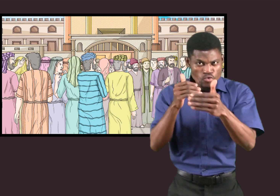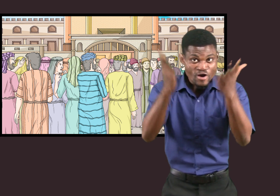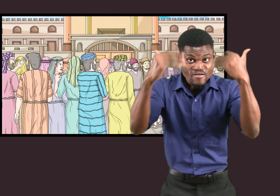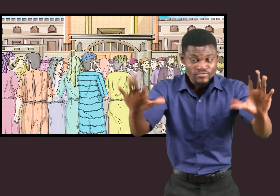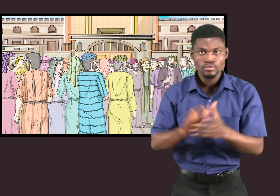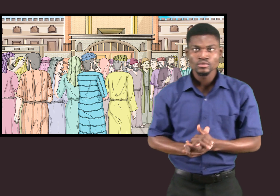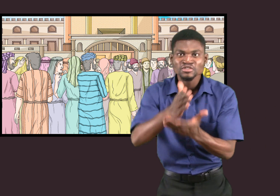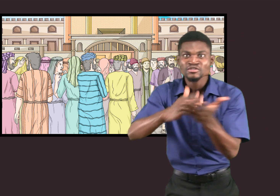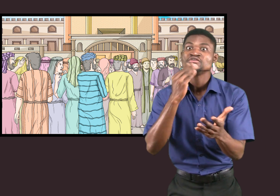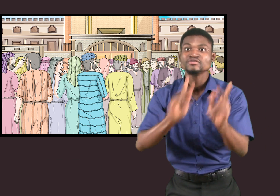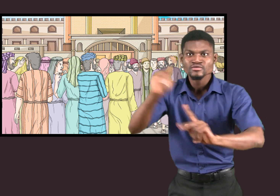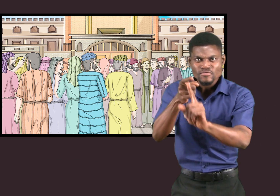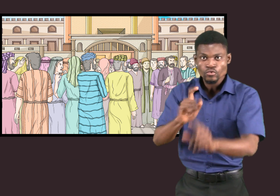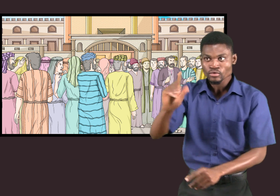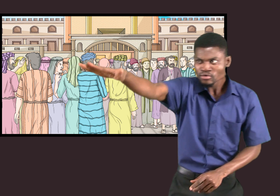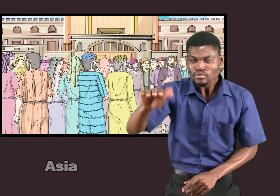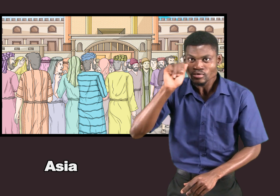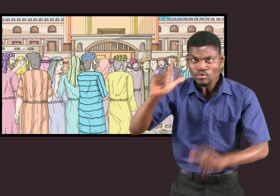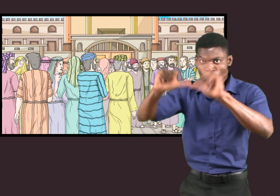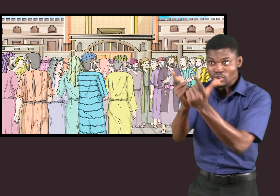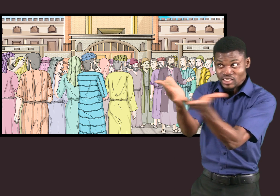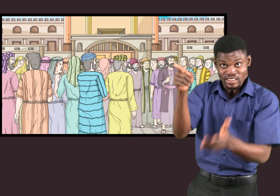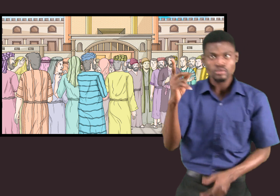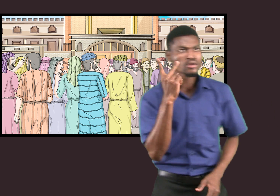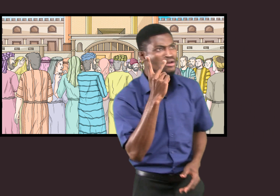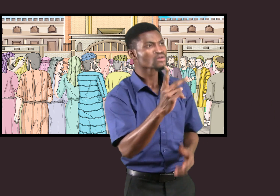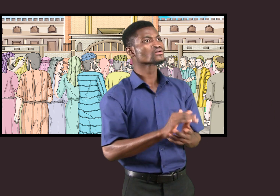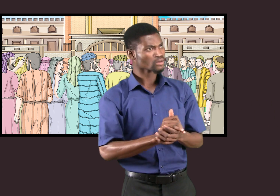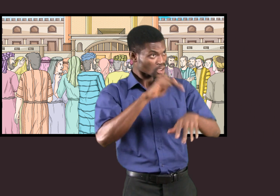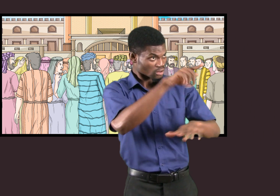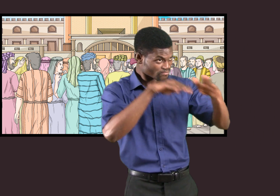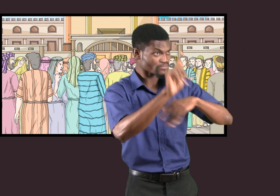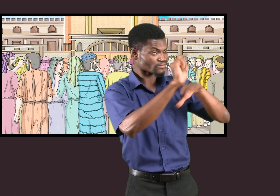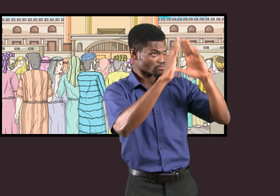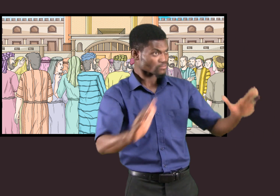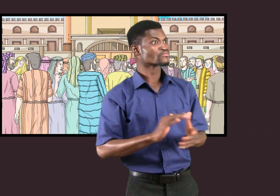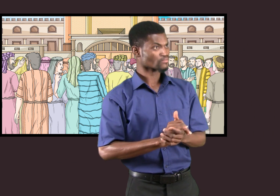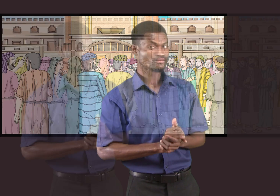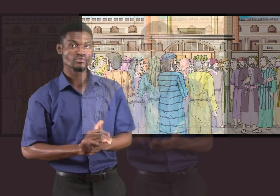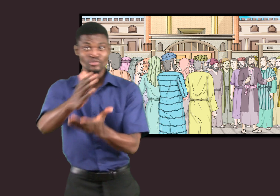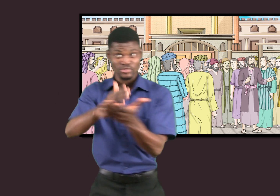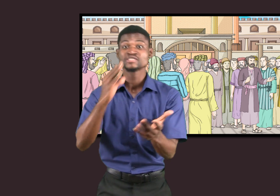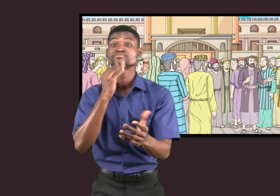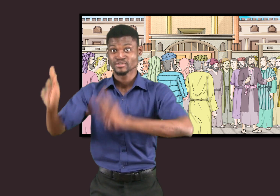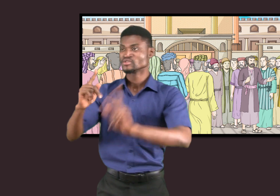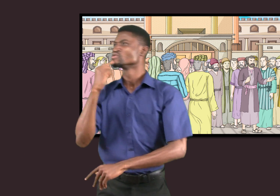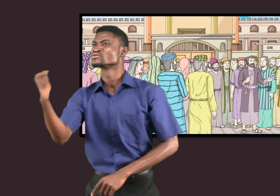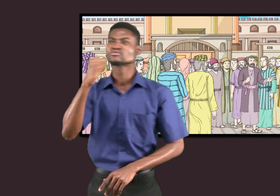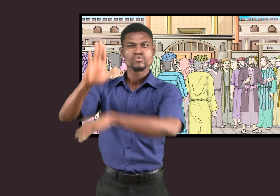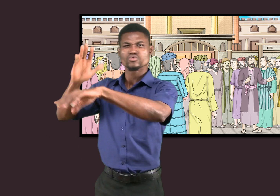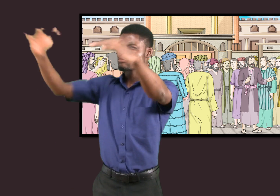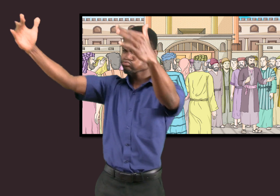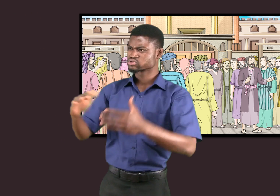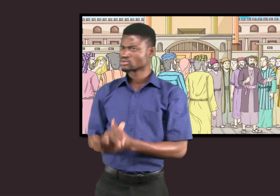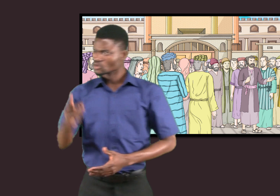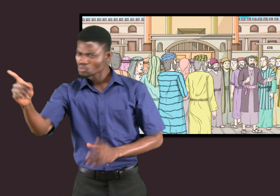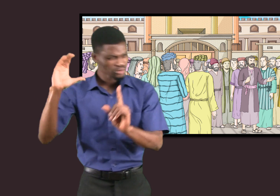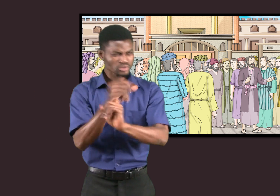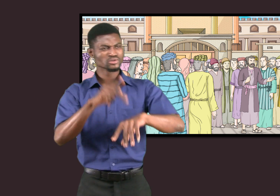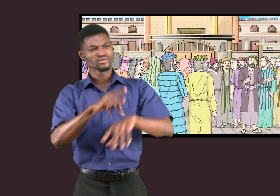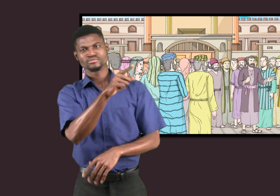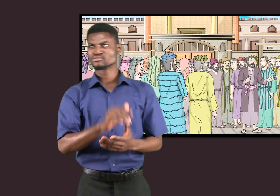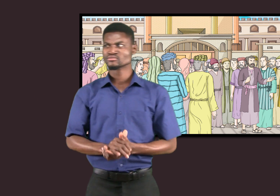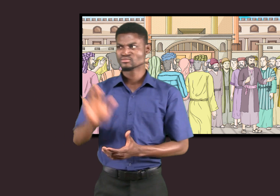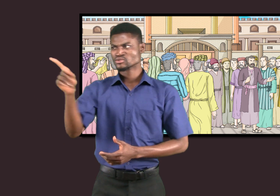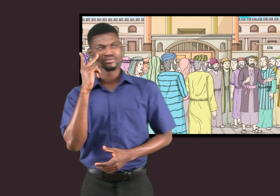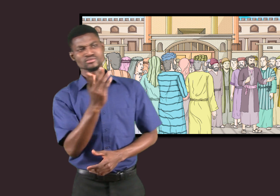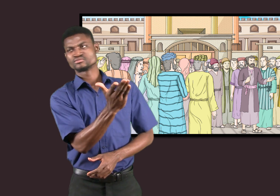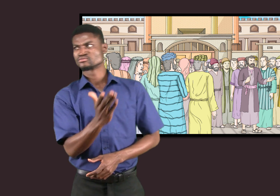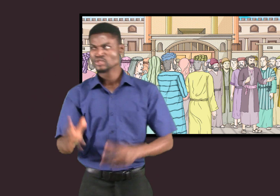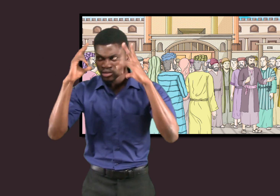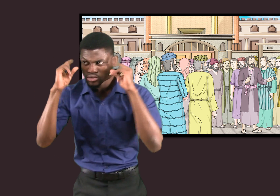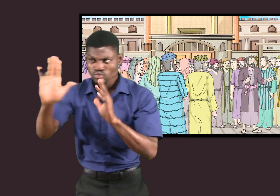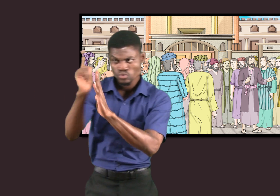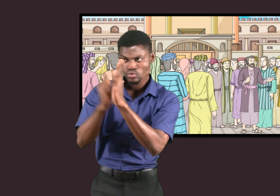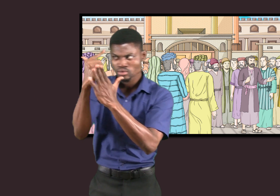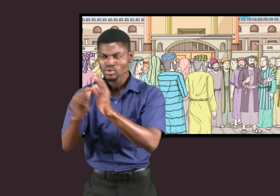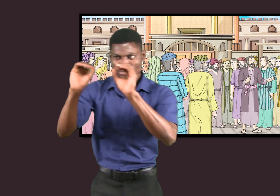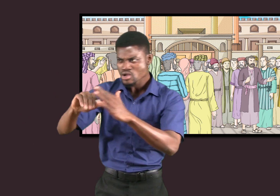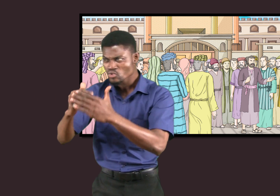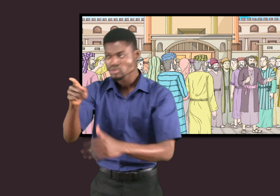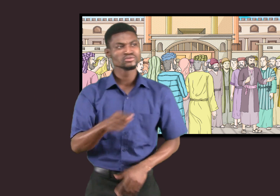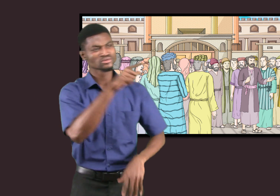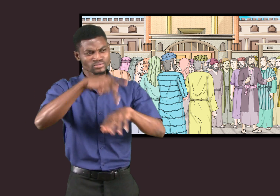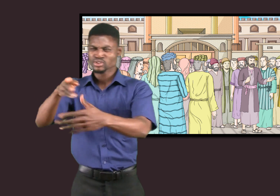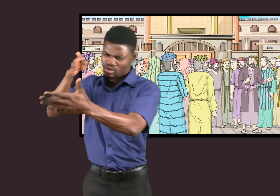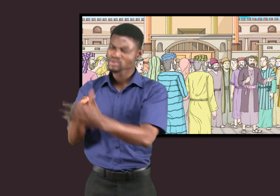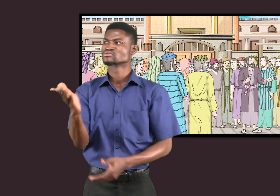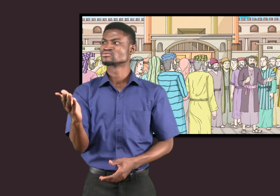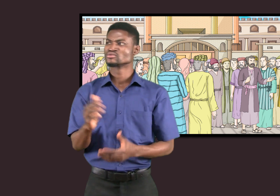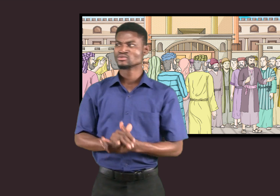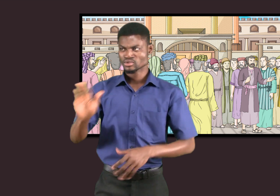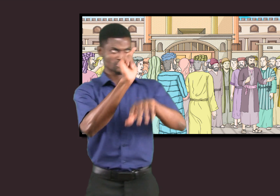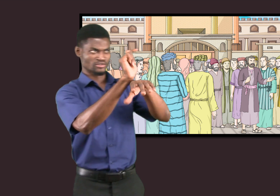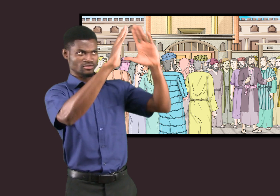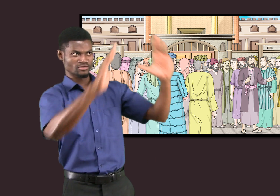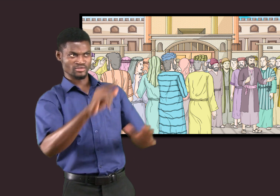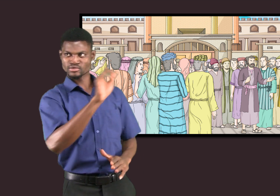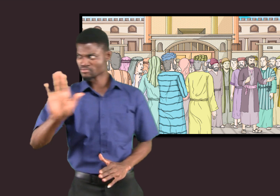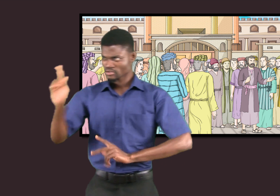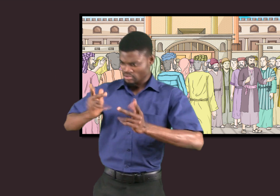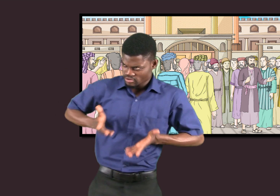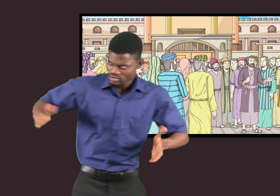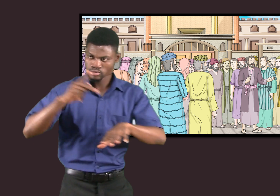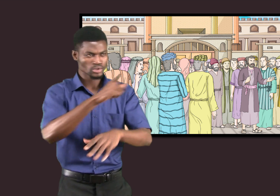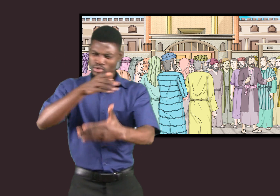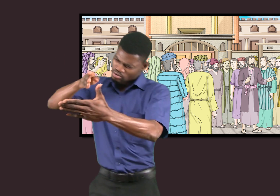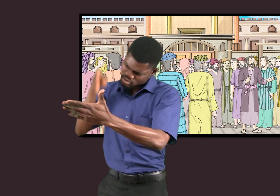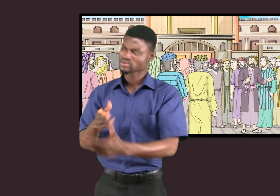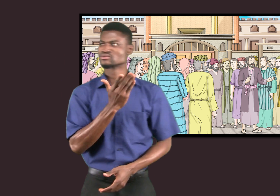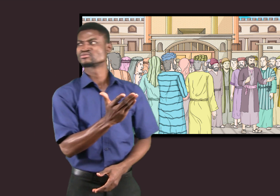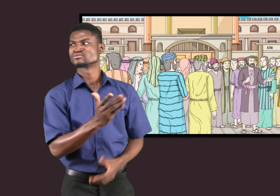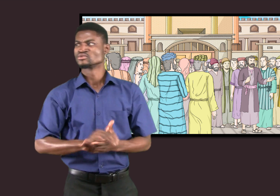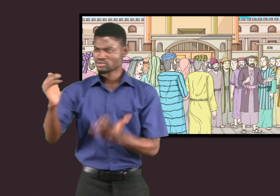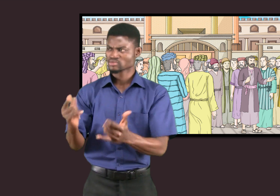This is the man who teaches everywhere against our people and against our law and against this place.